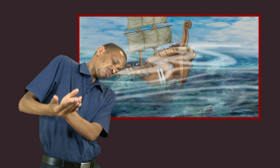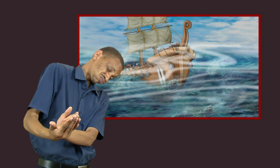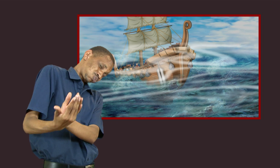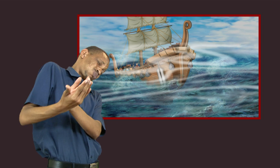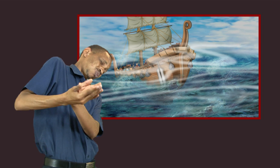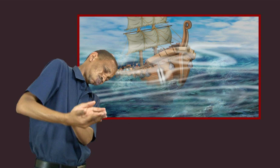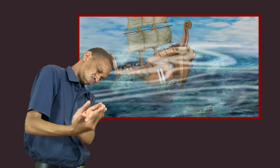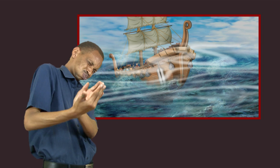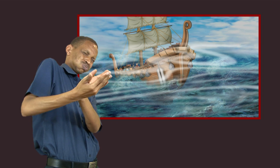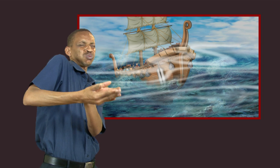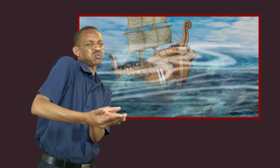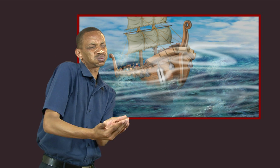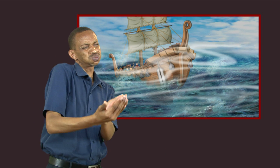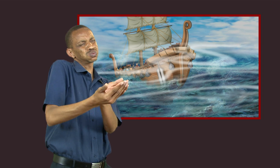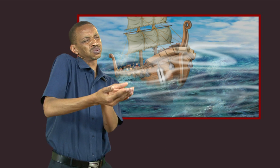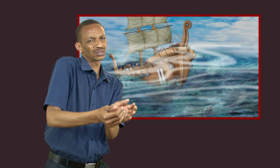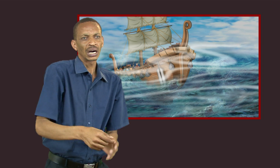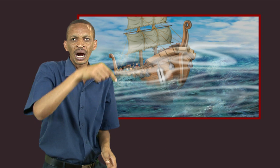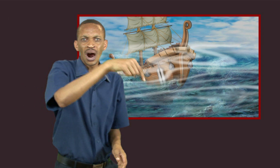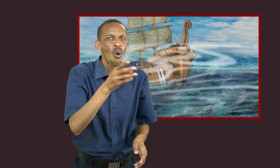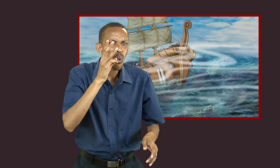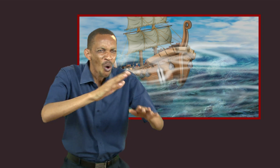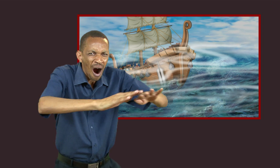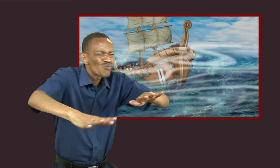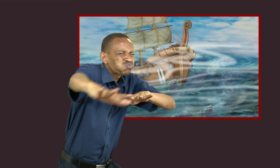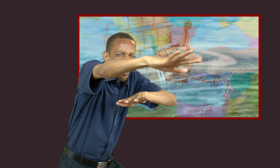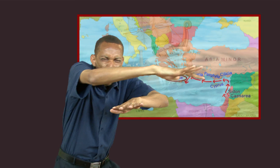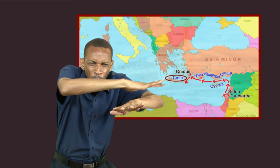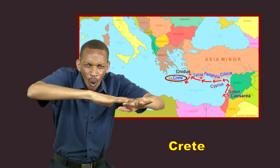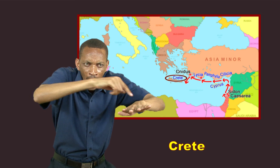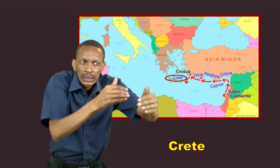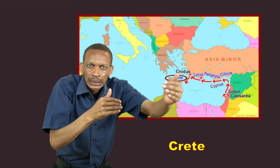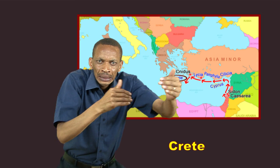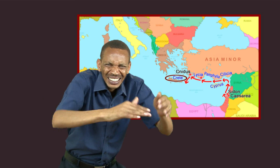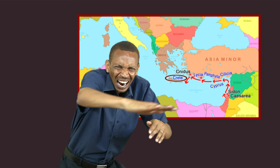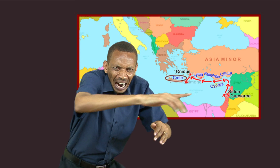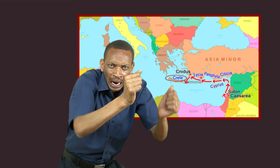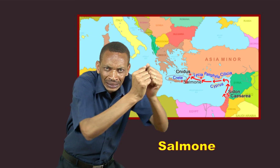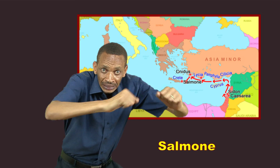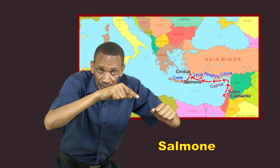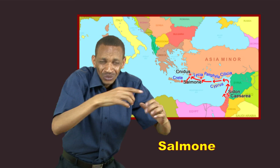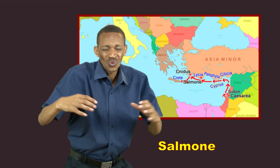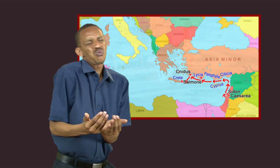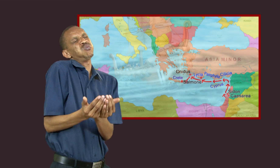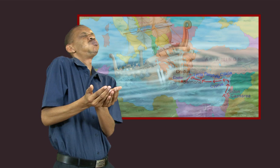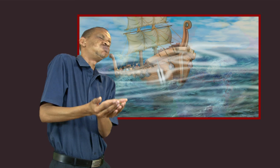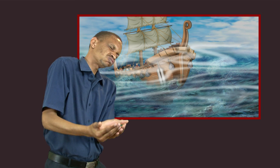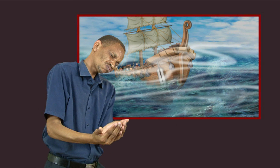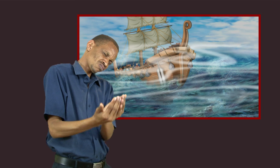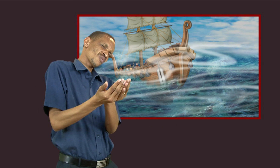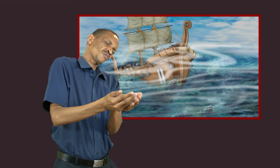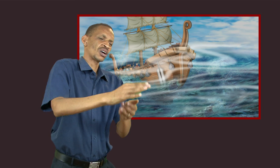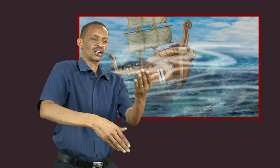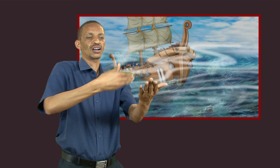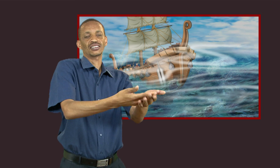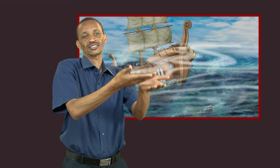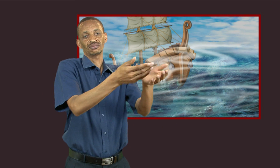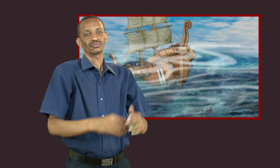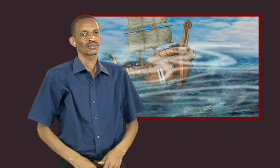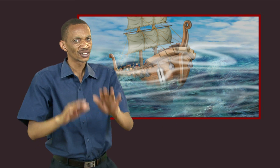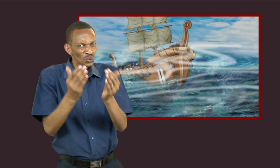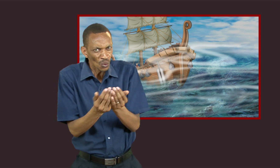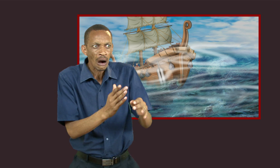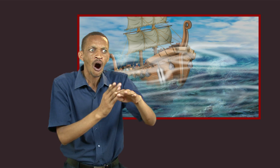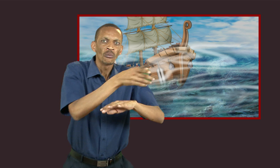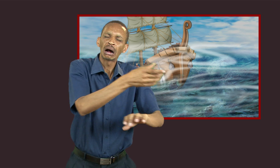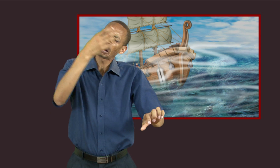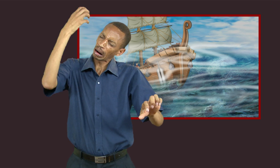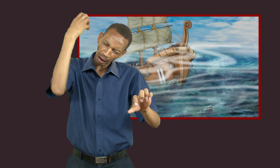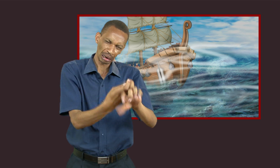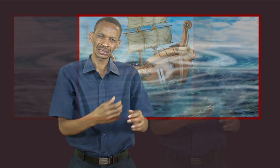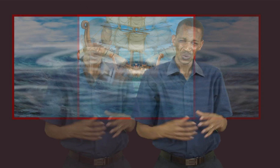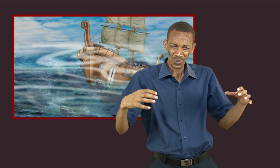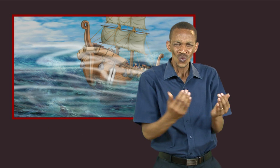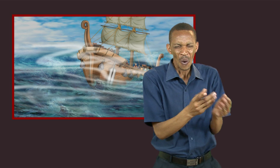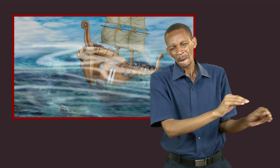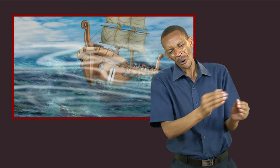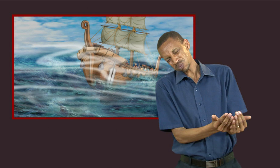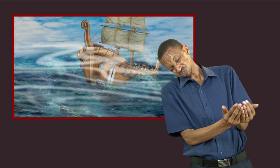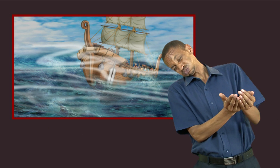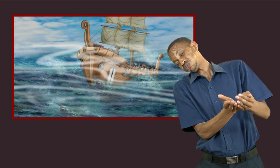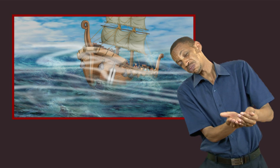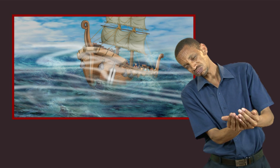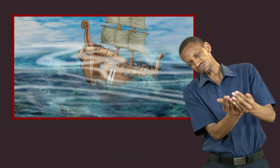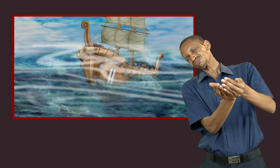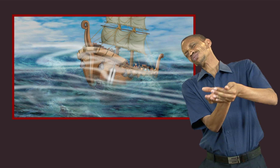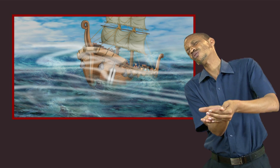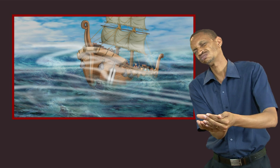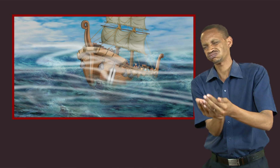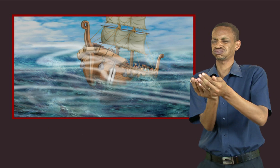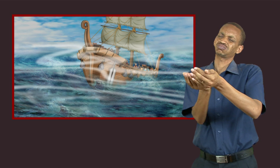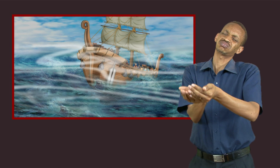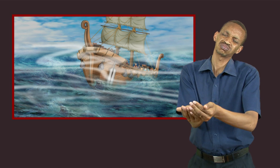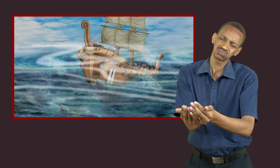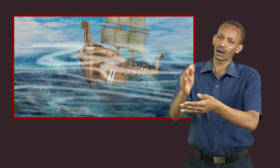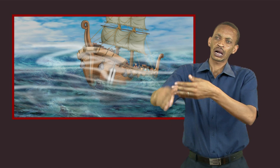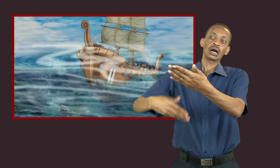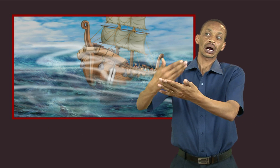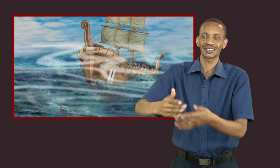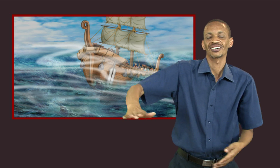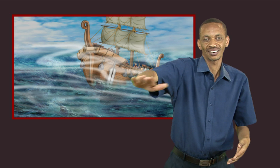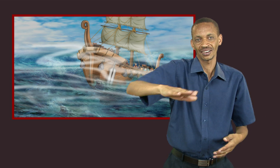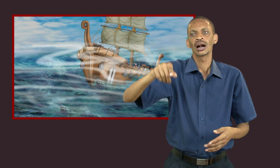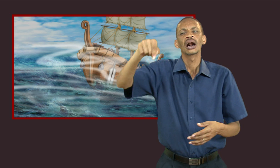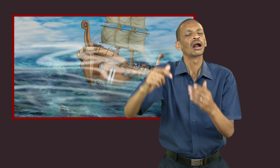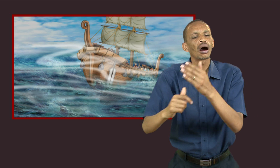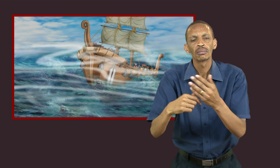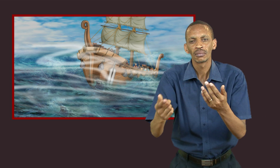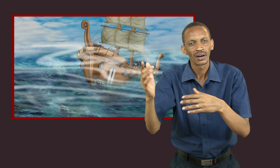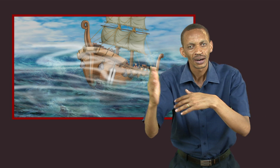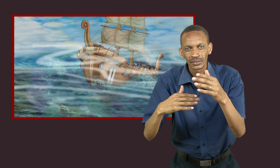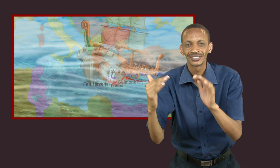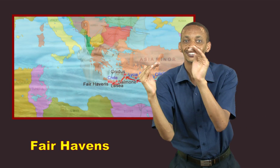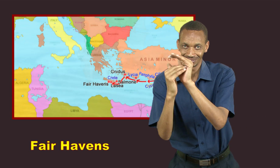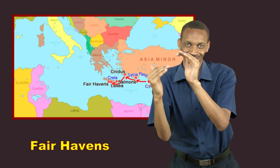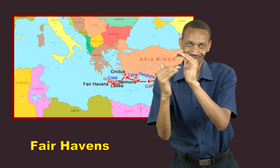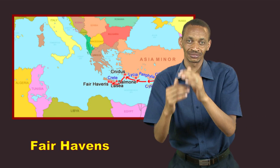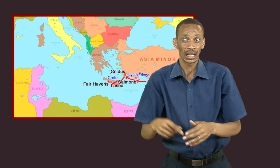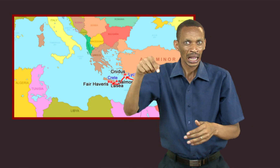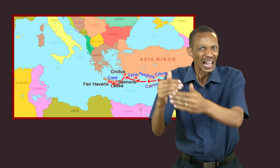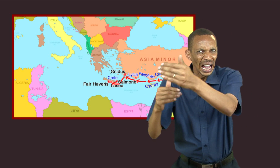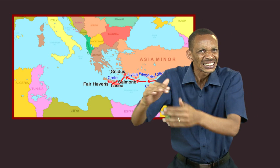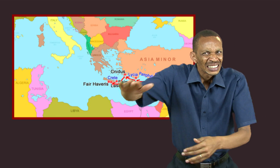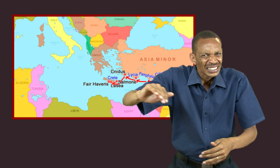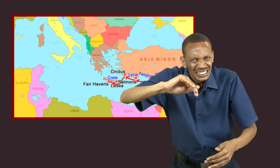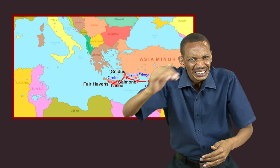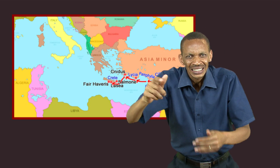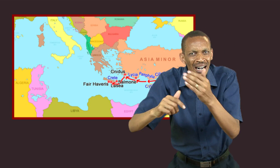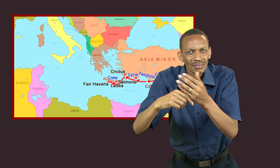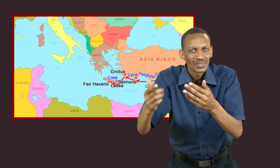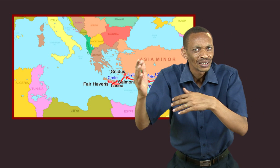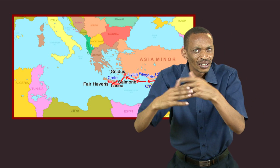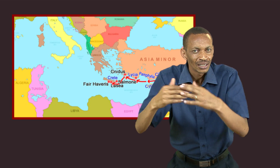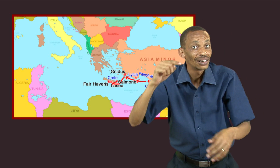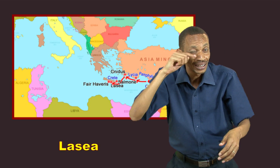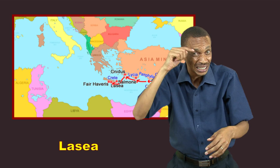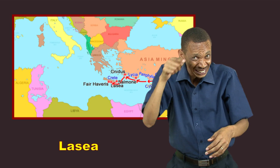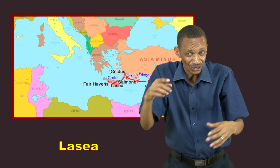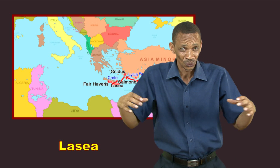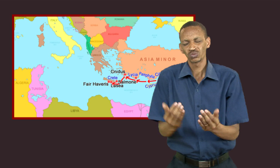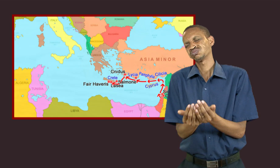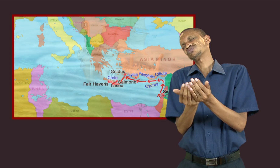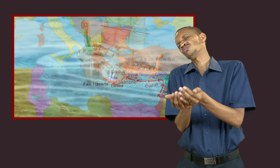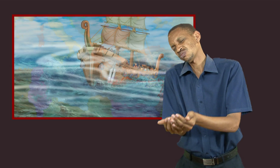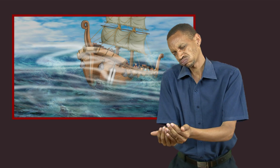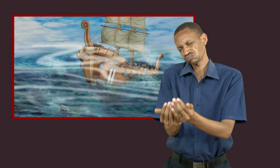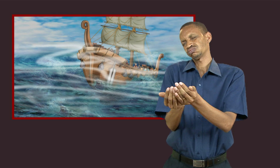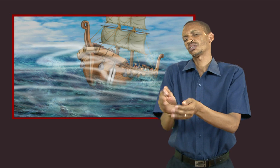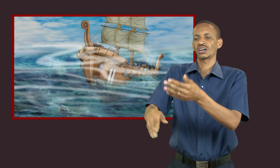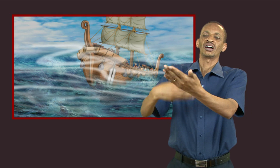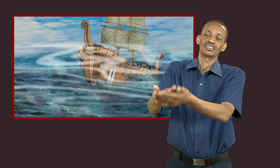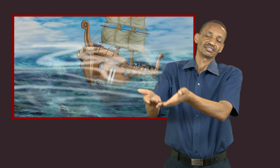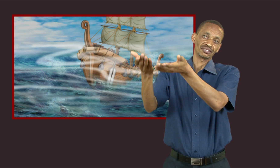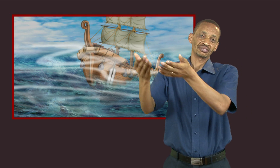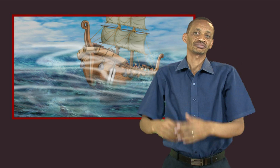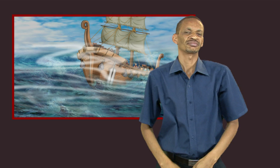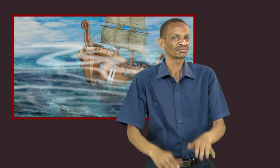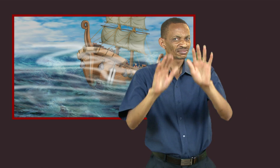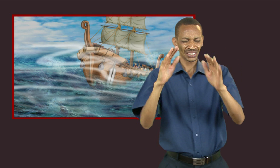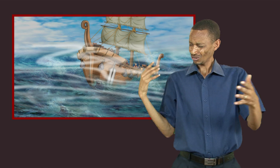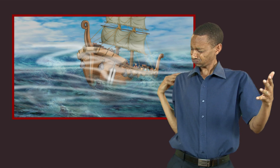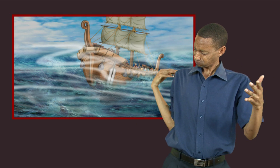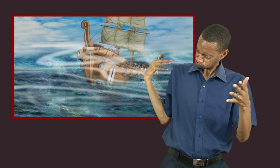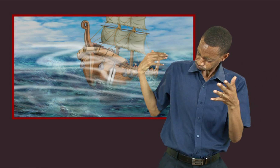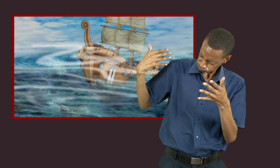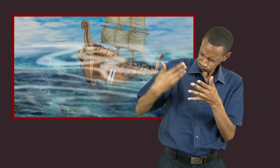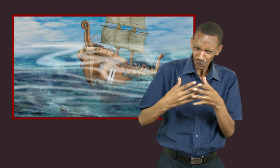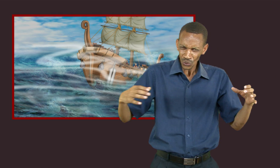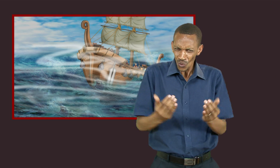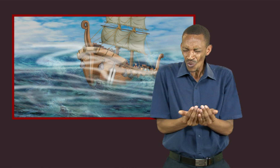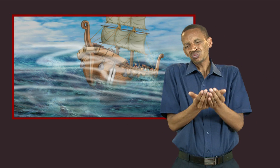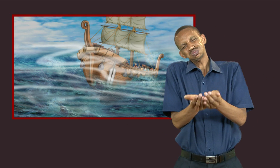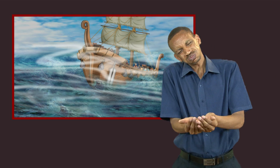After we had moved along the coast with difficulty, we came to a place called Fair Havens, near the town of Lasea.